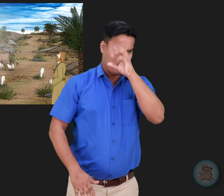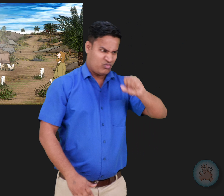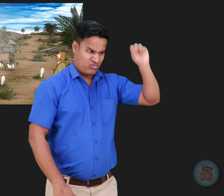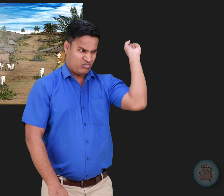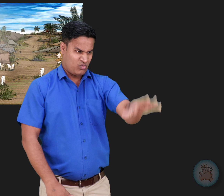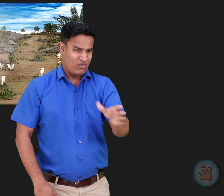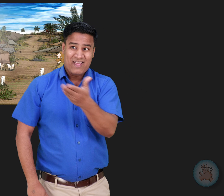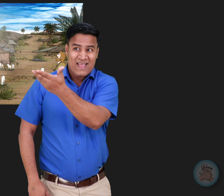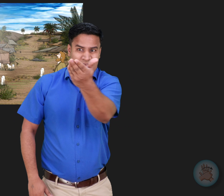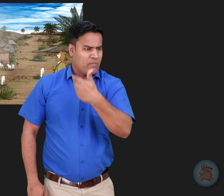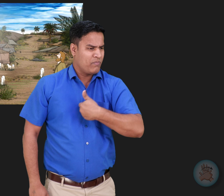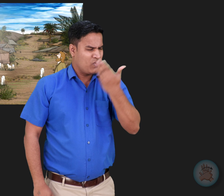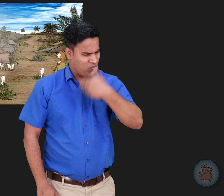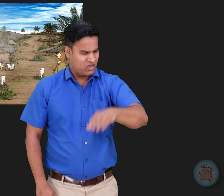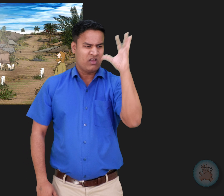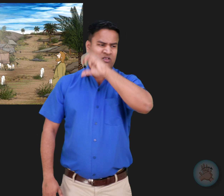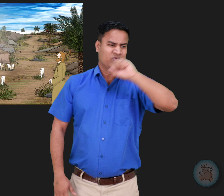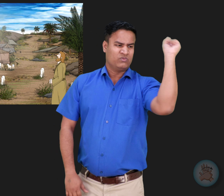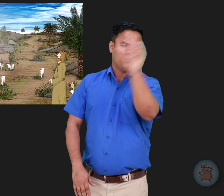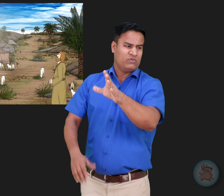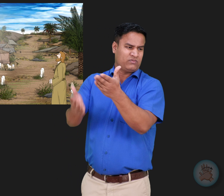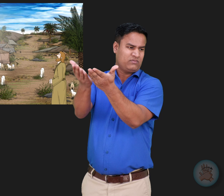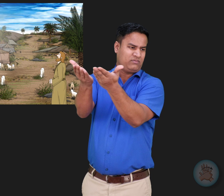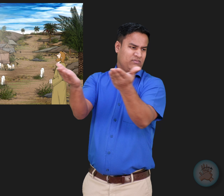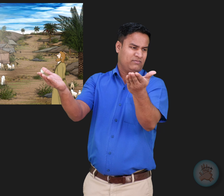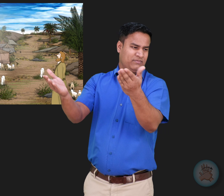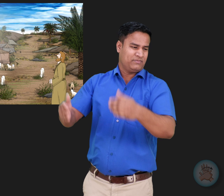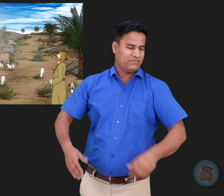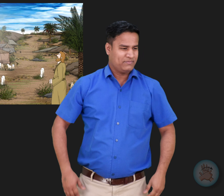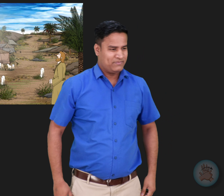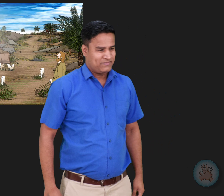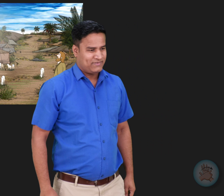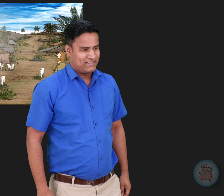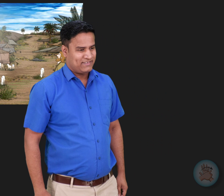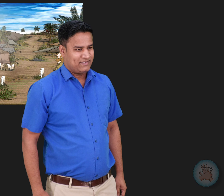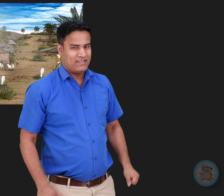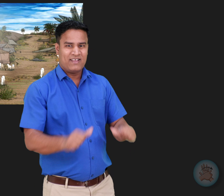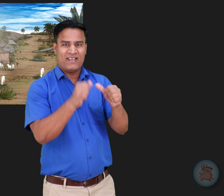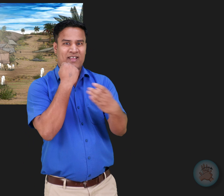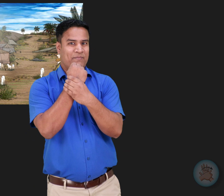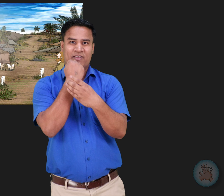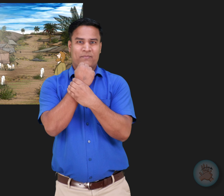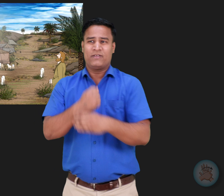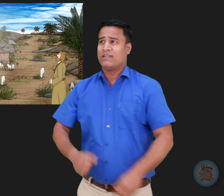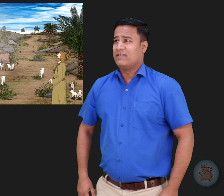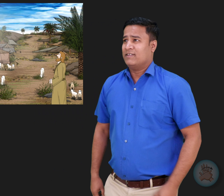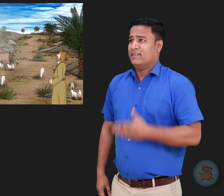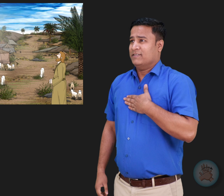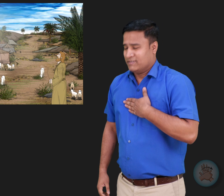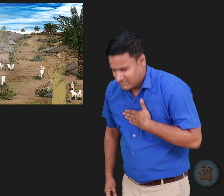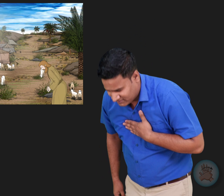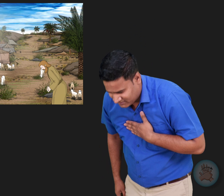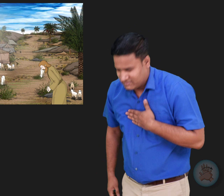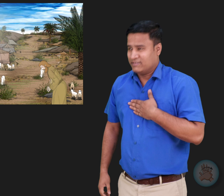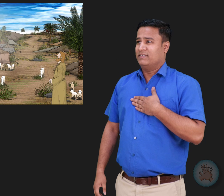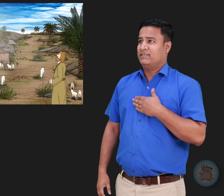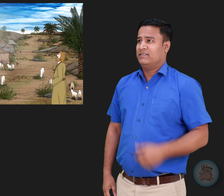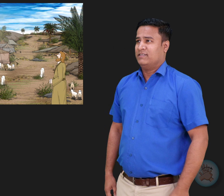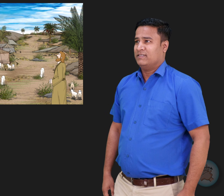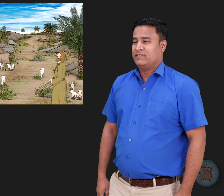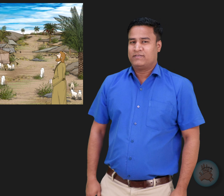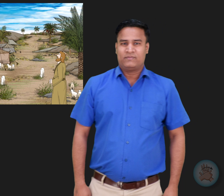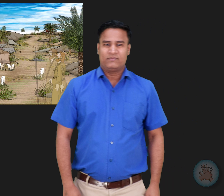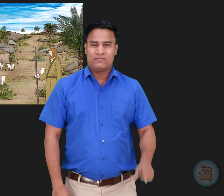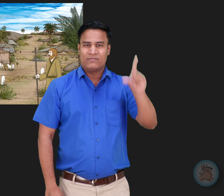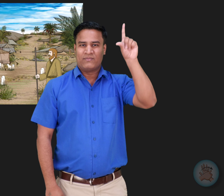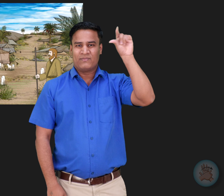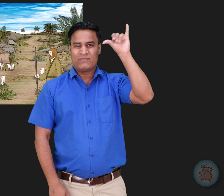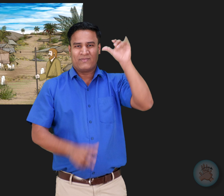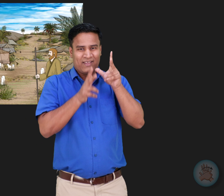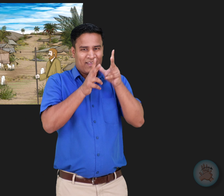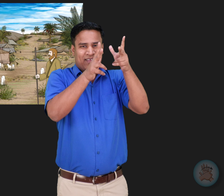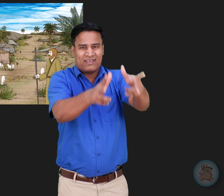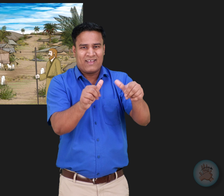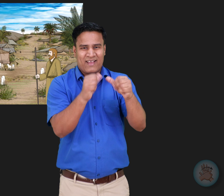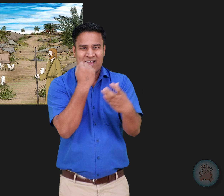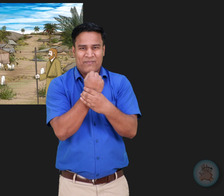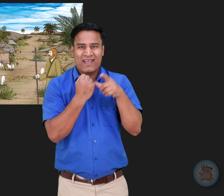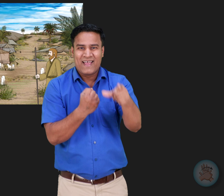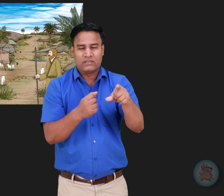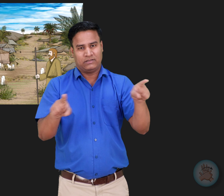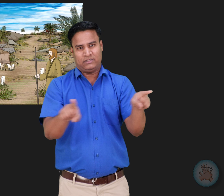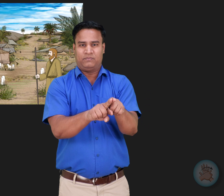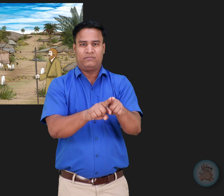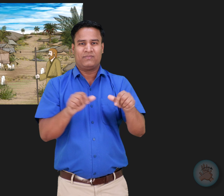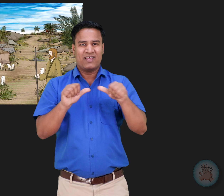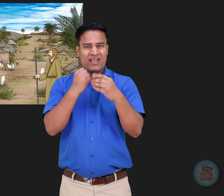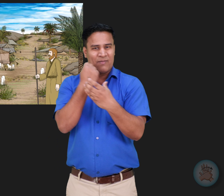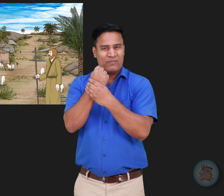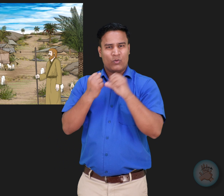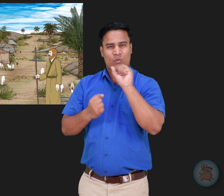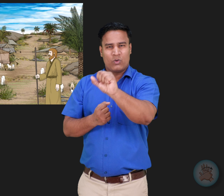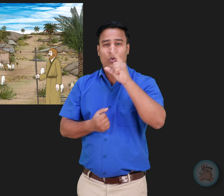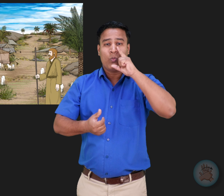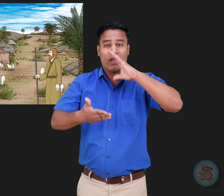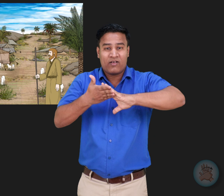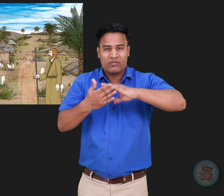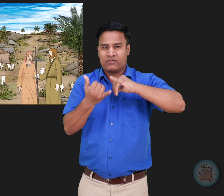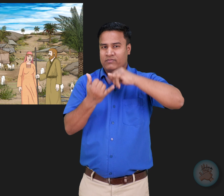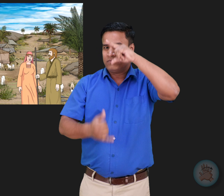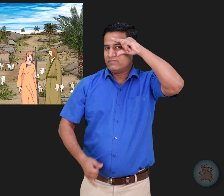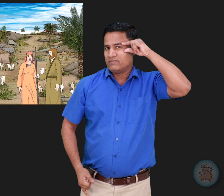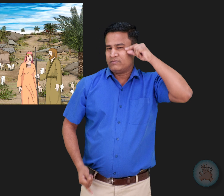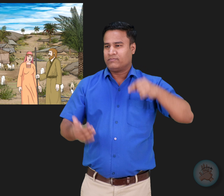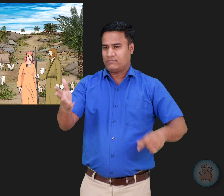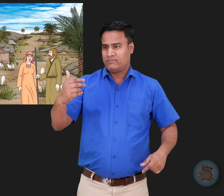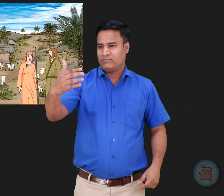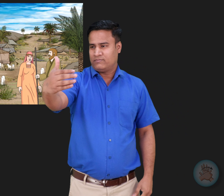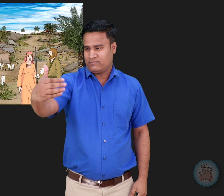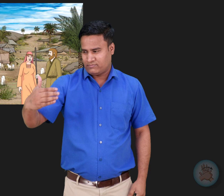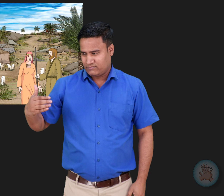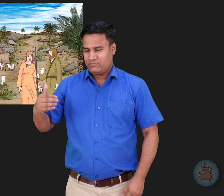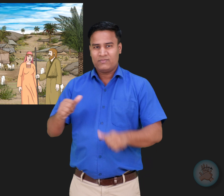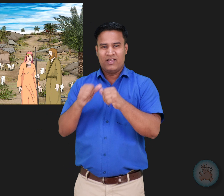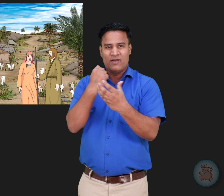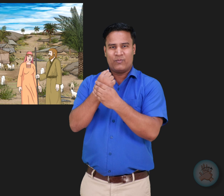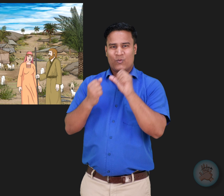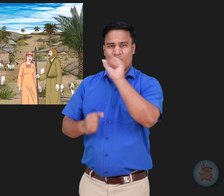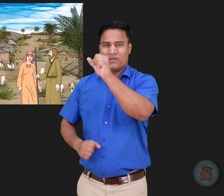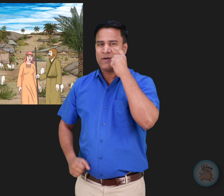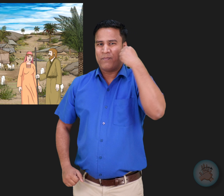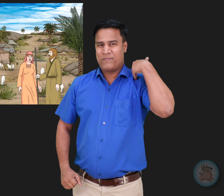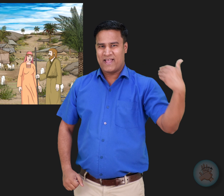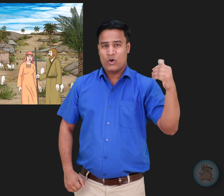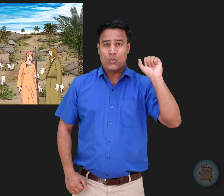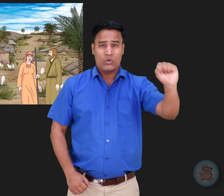and all the families of the earth will be blessed through you.”